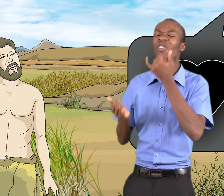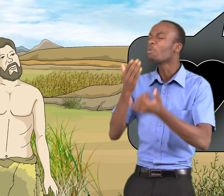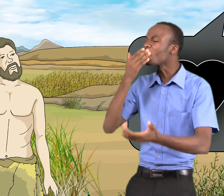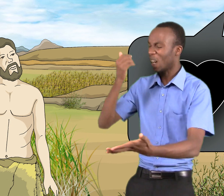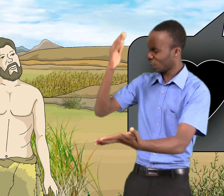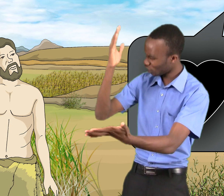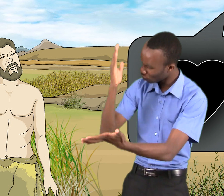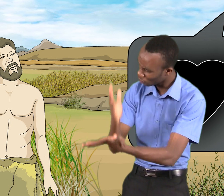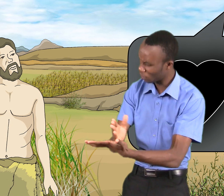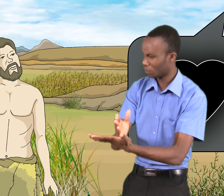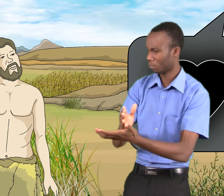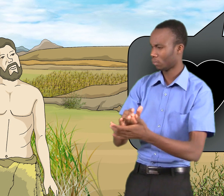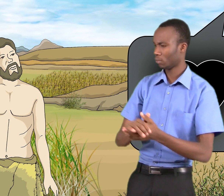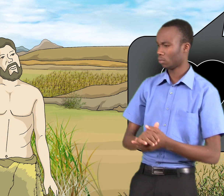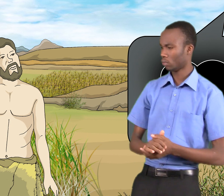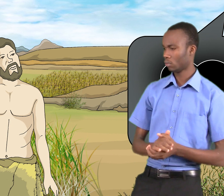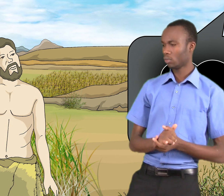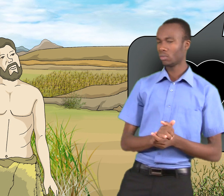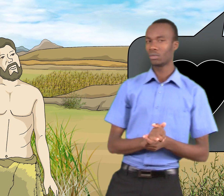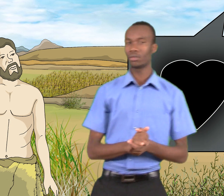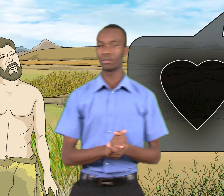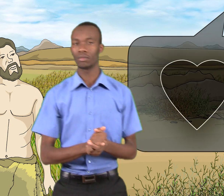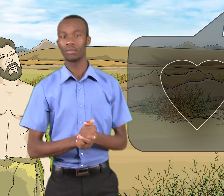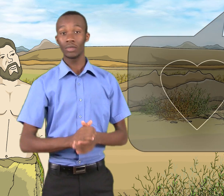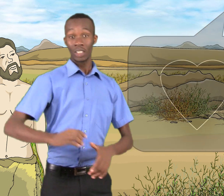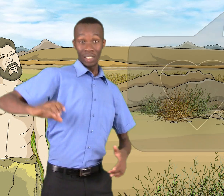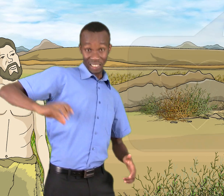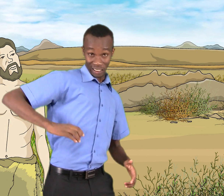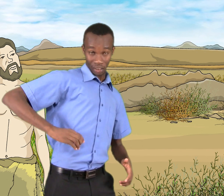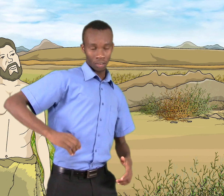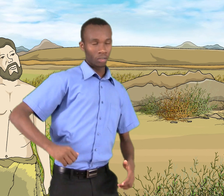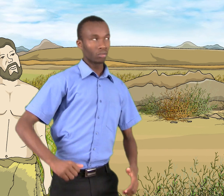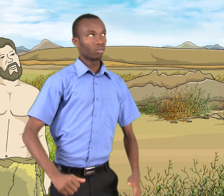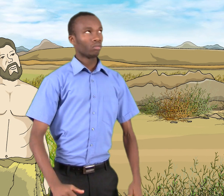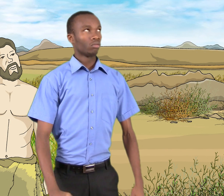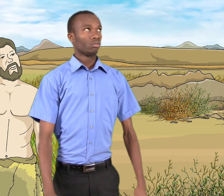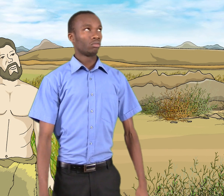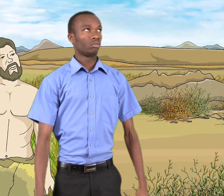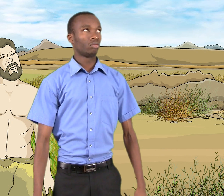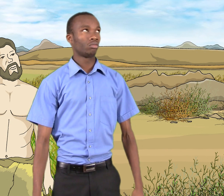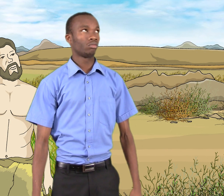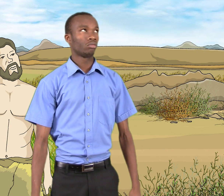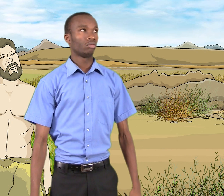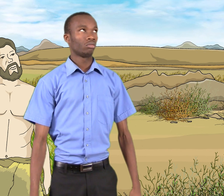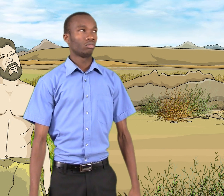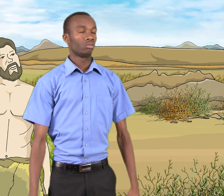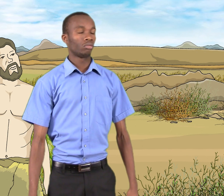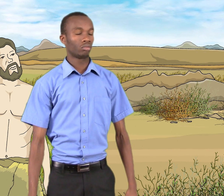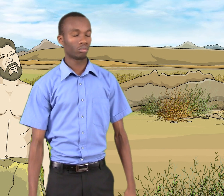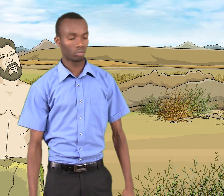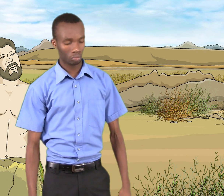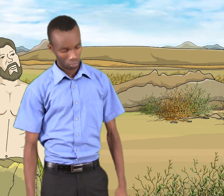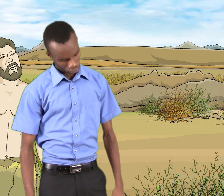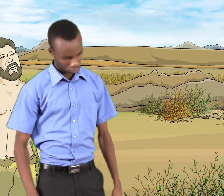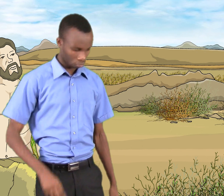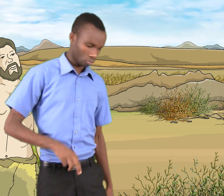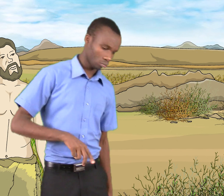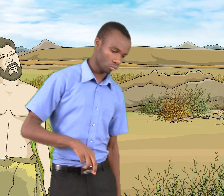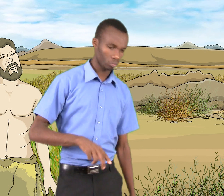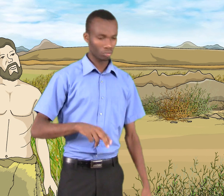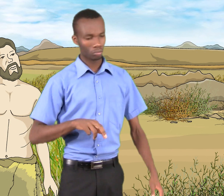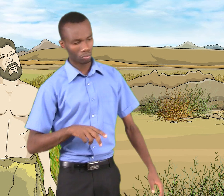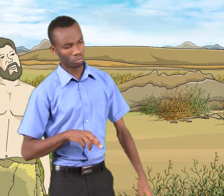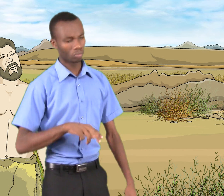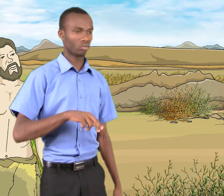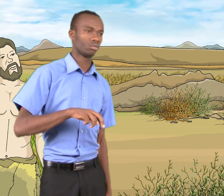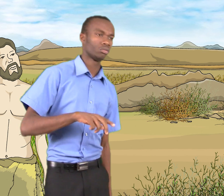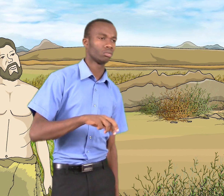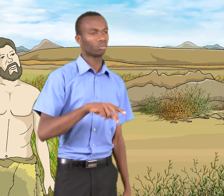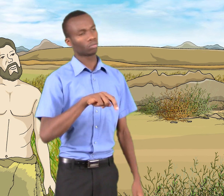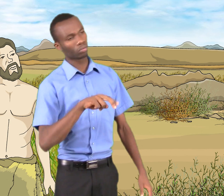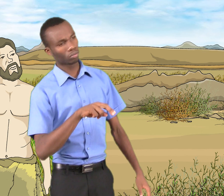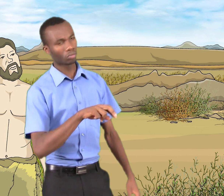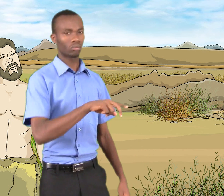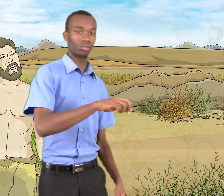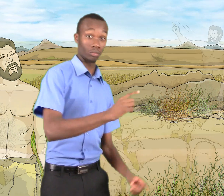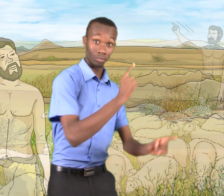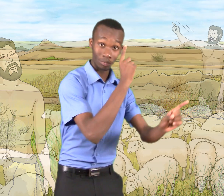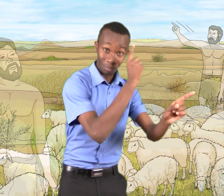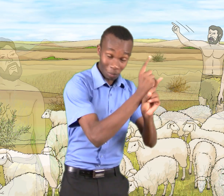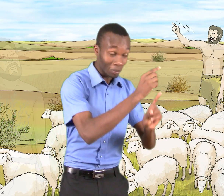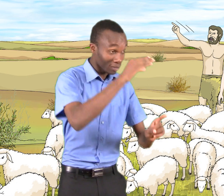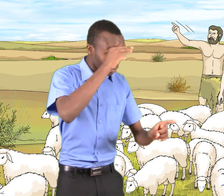it desires you, but you must master it.”